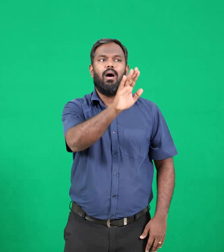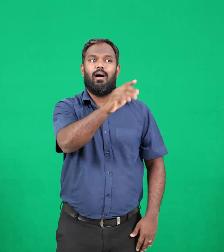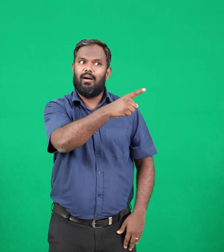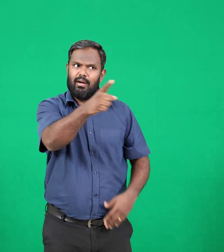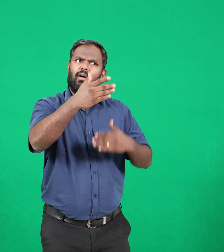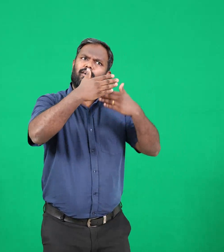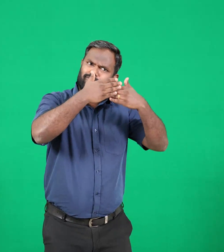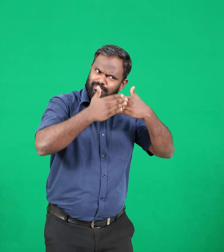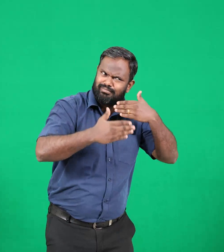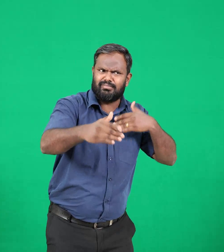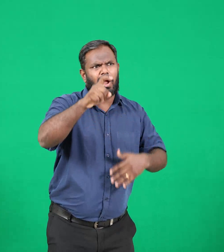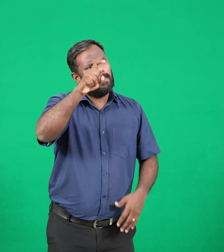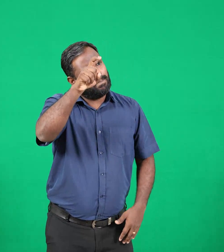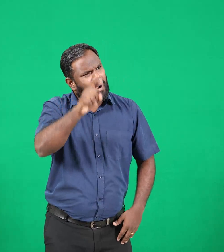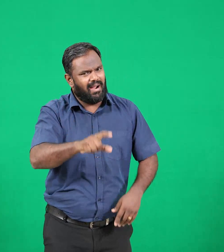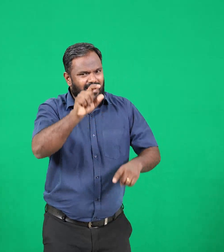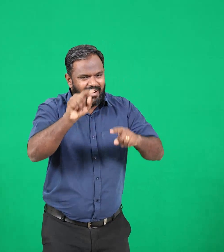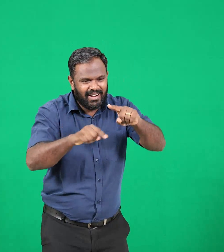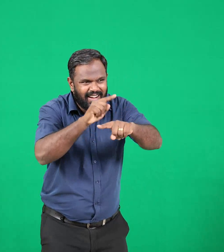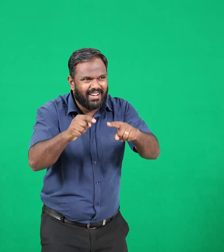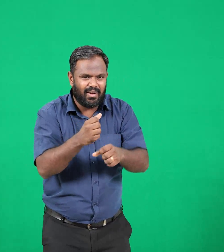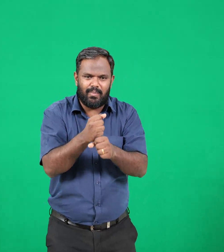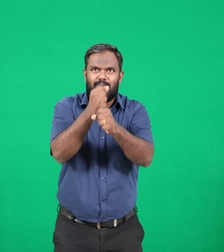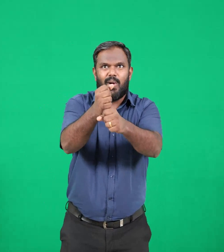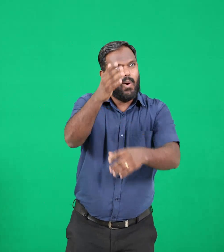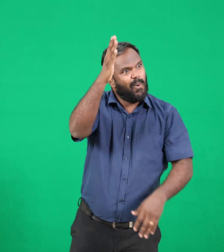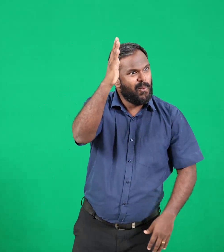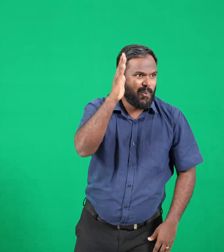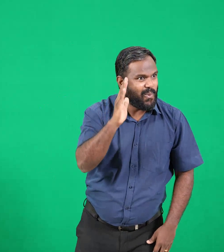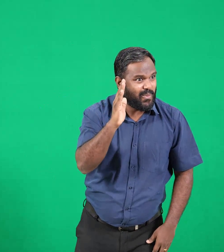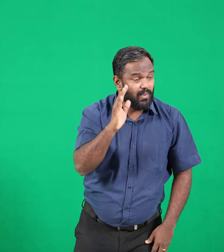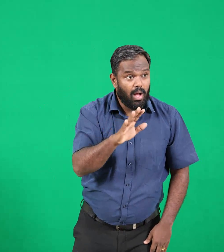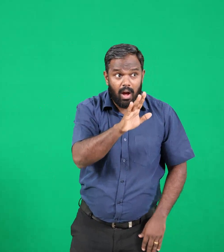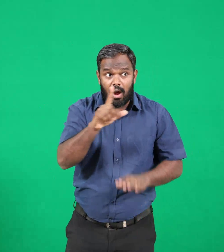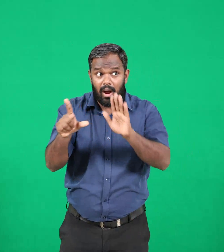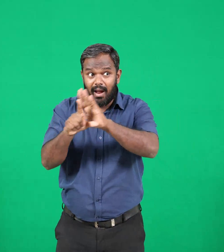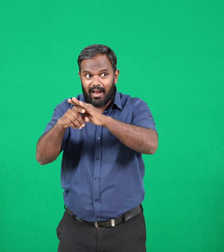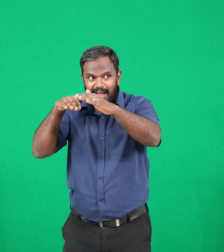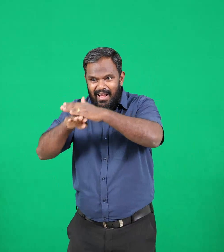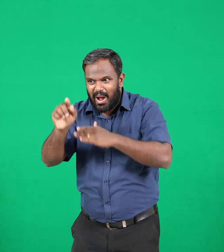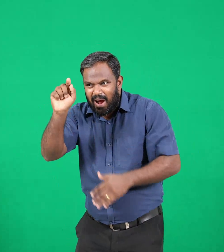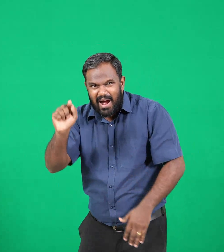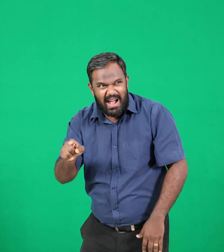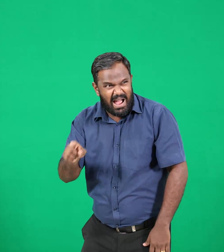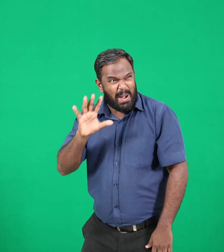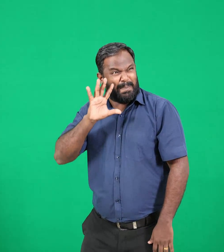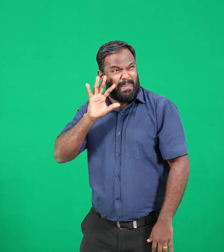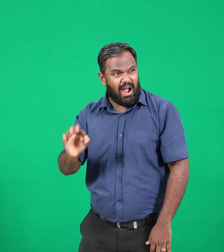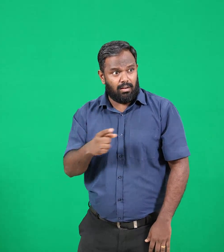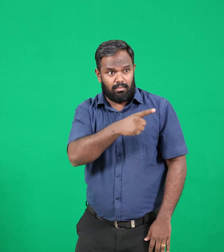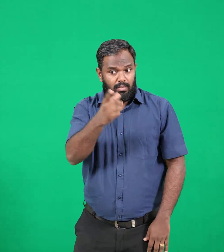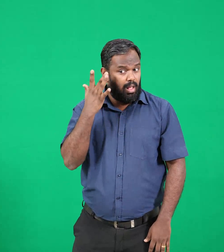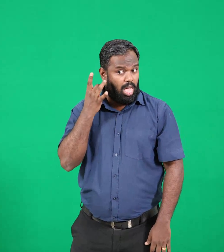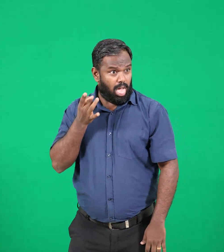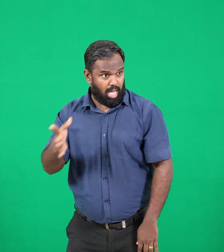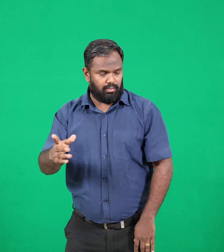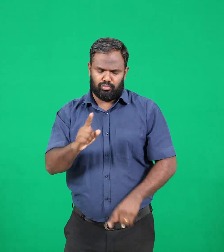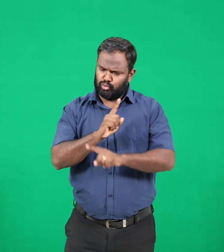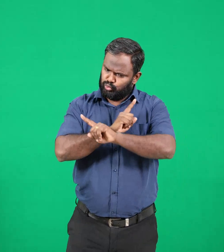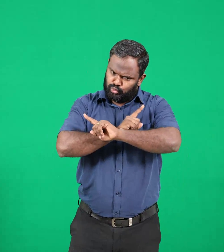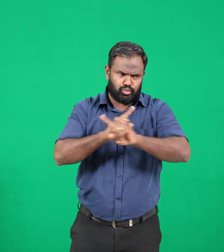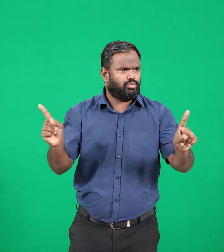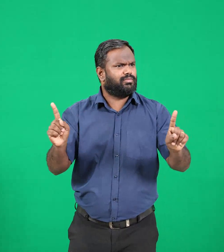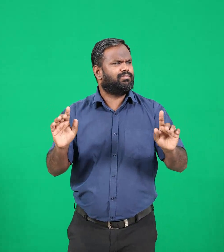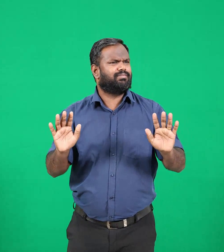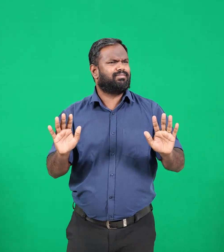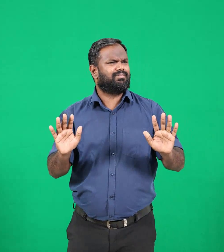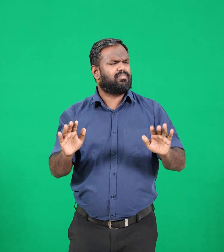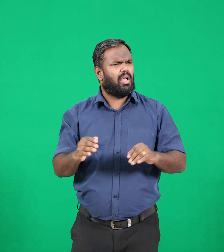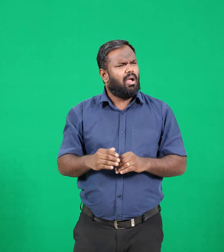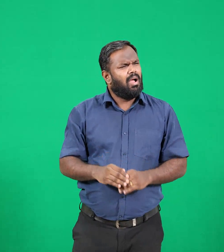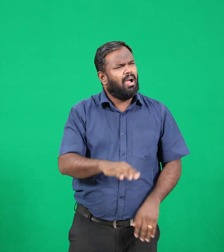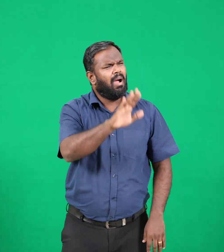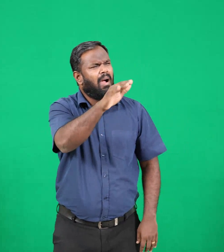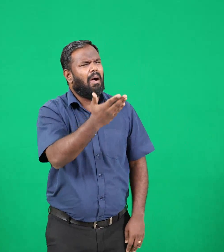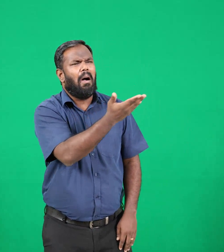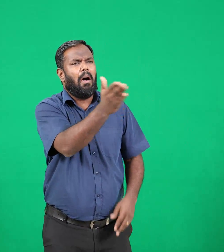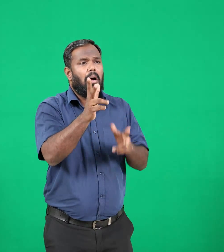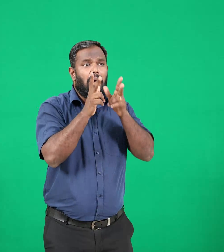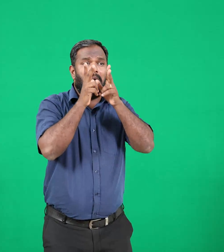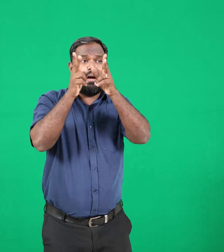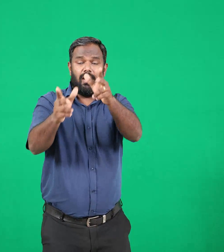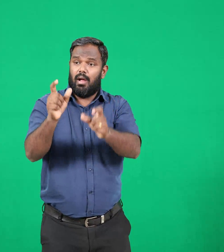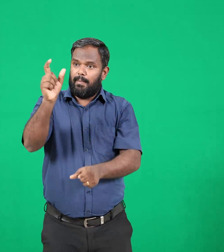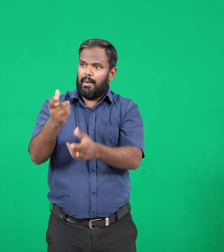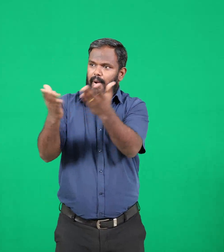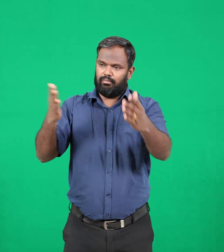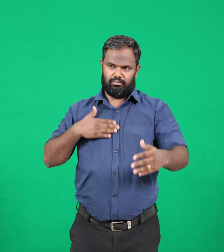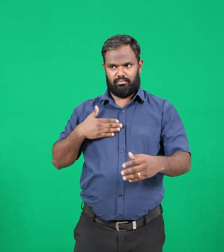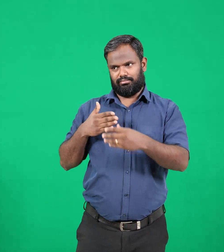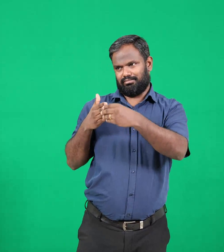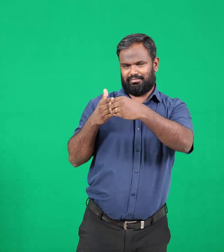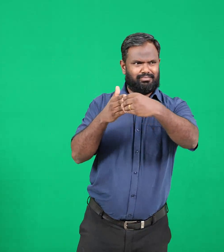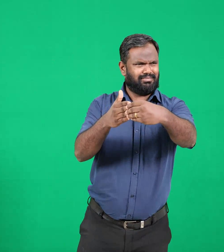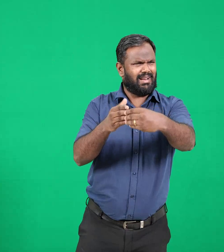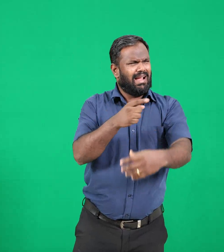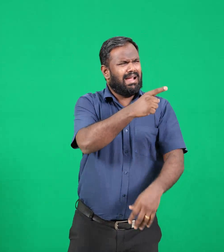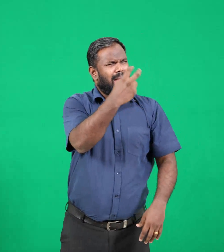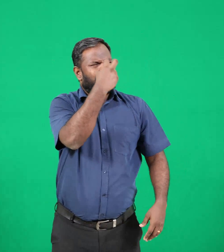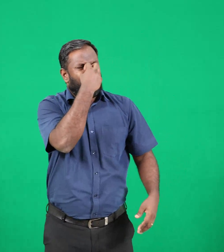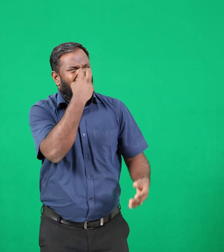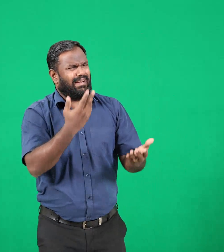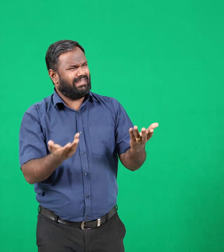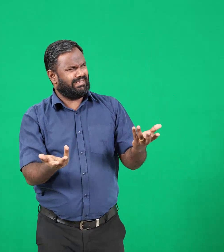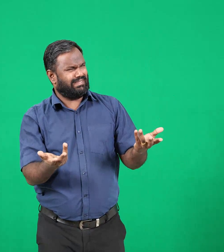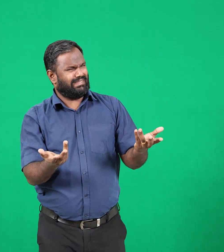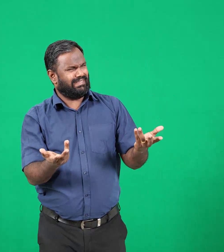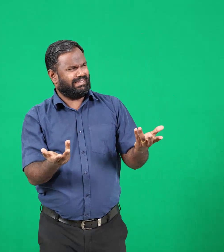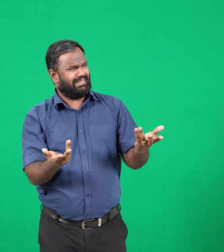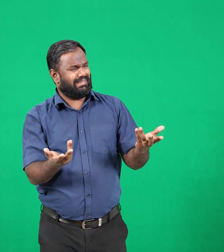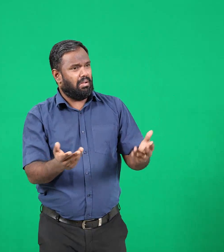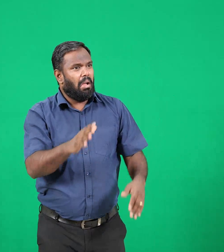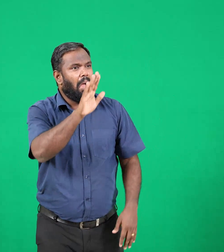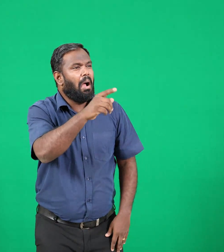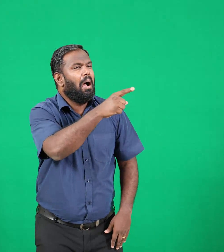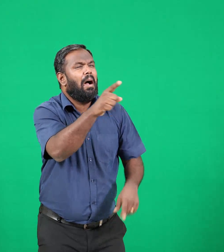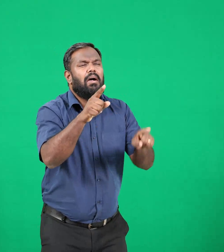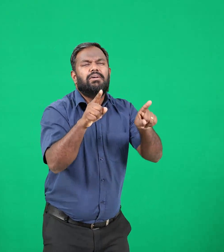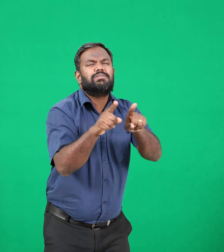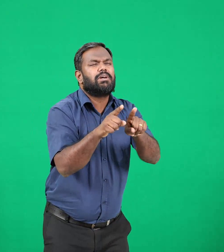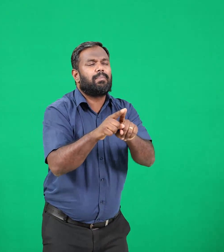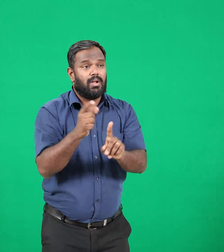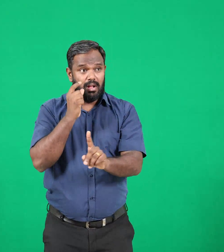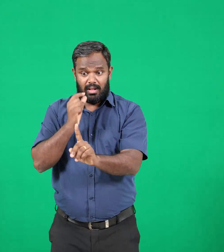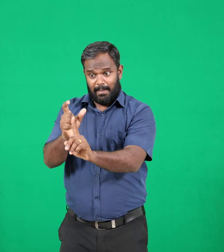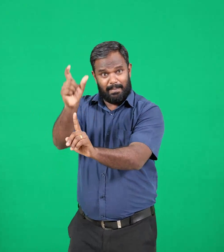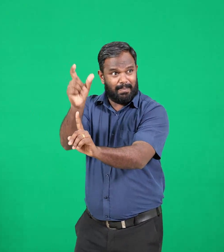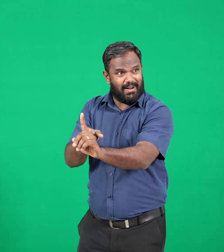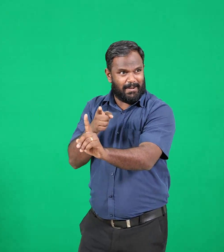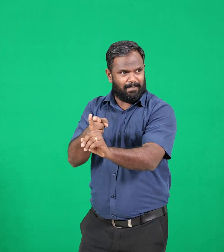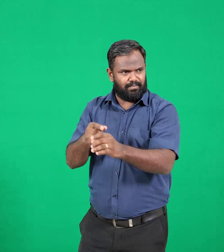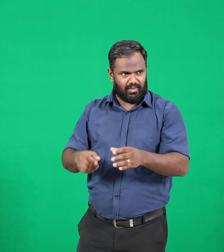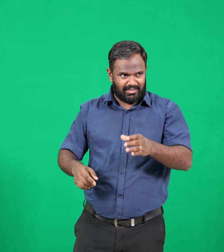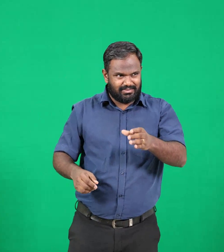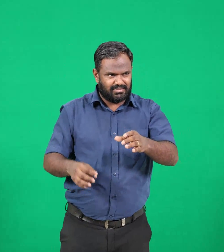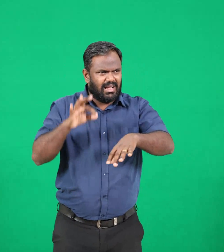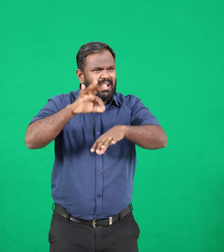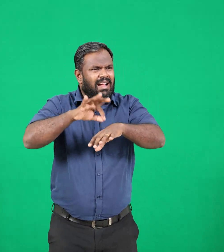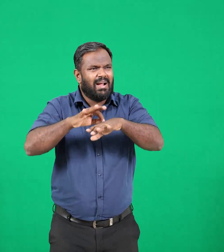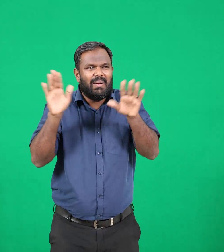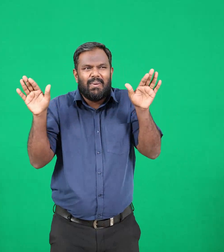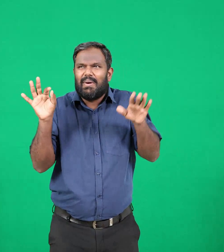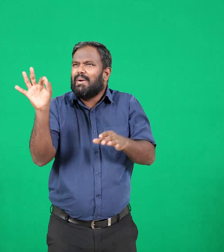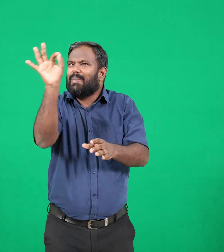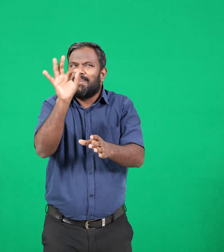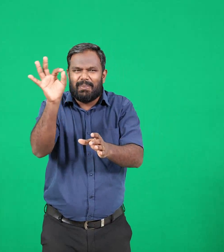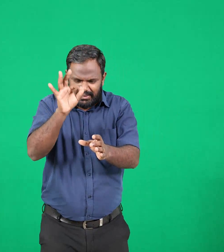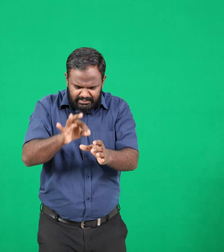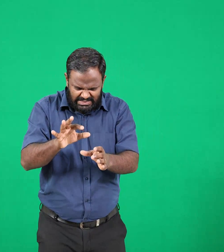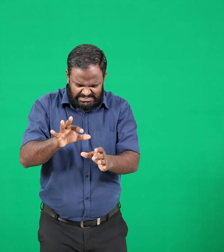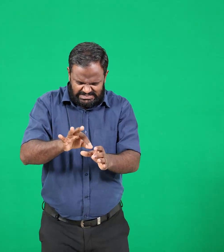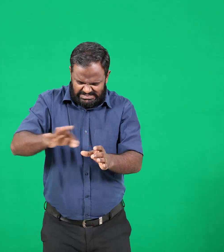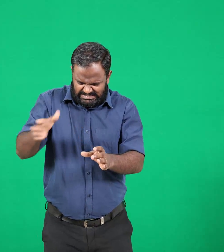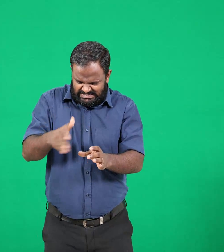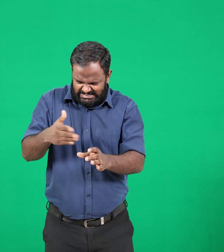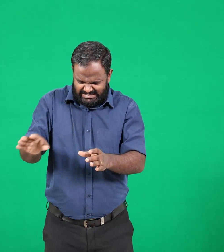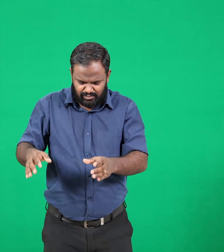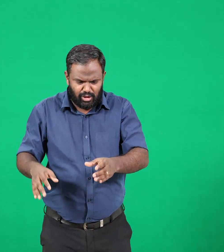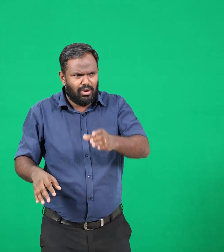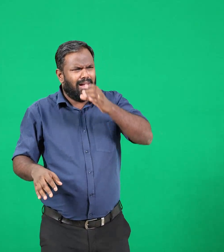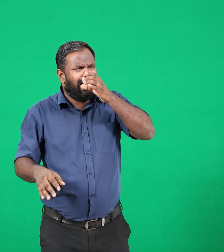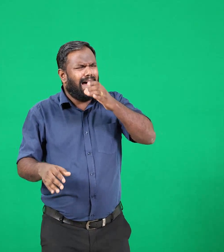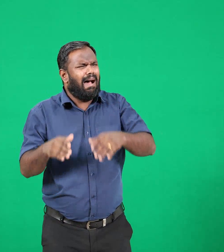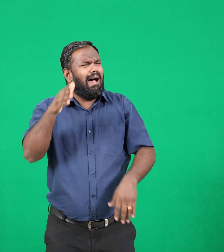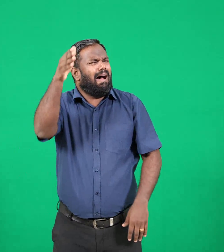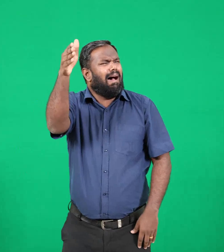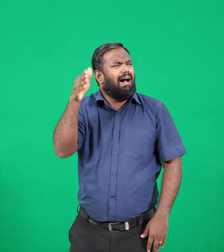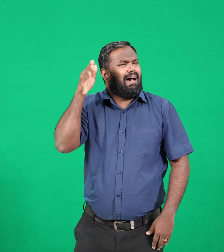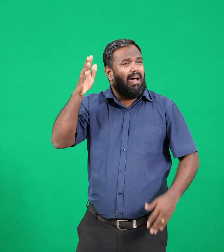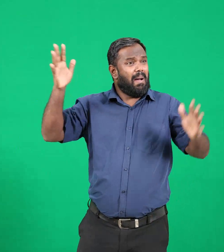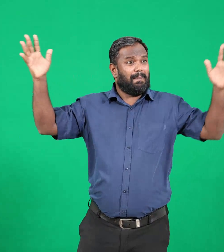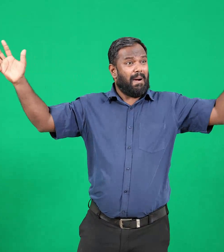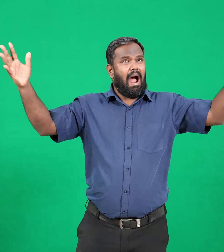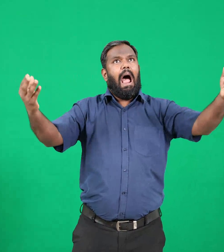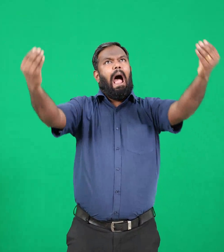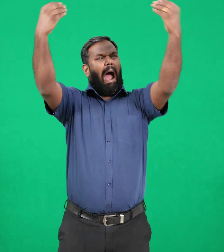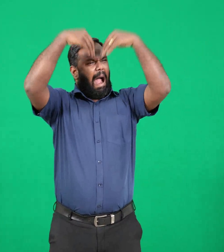You should have practiced the latter, without neglecting the former. You blind guides!